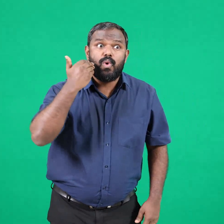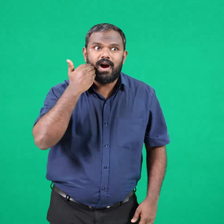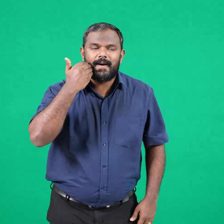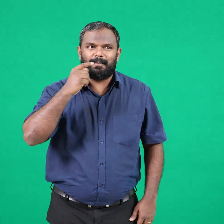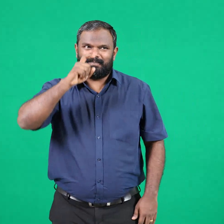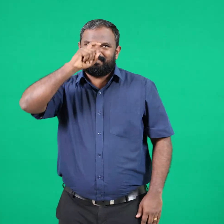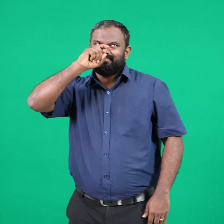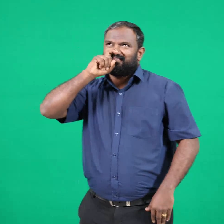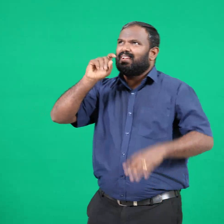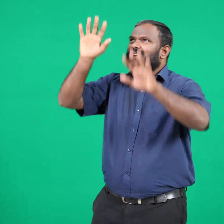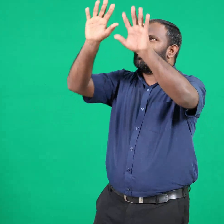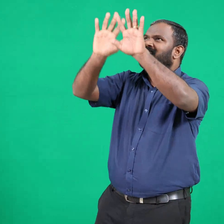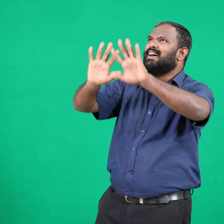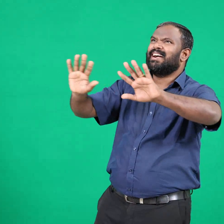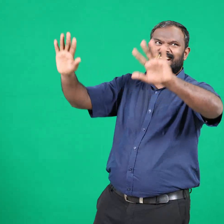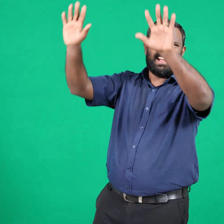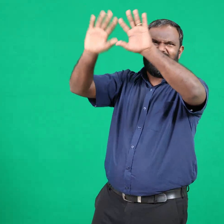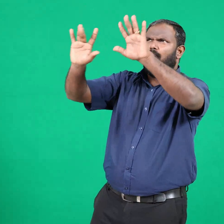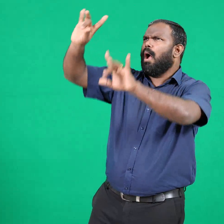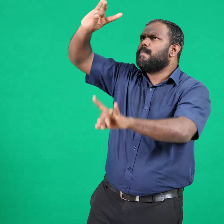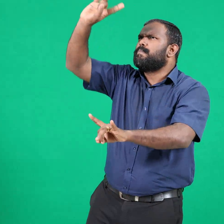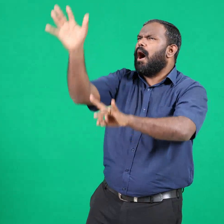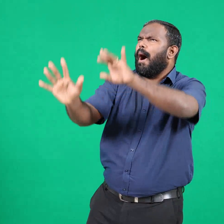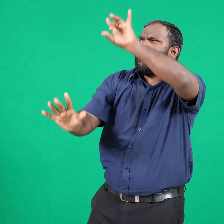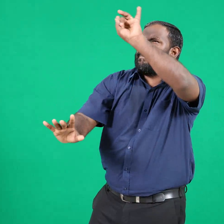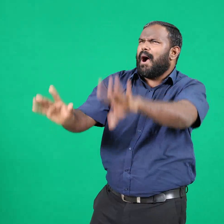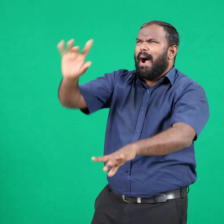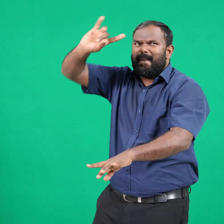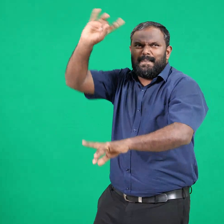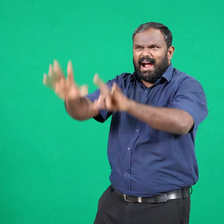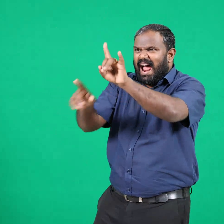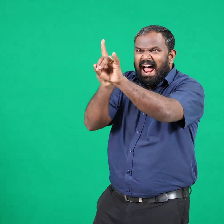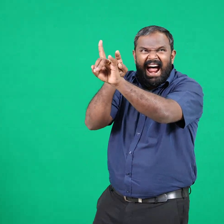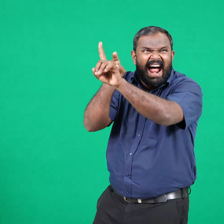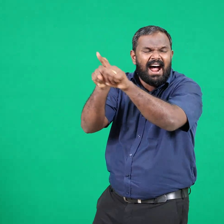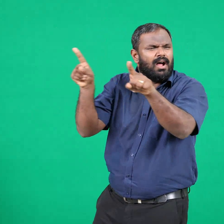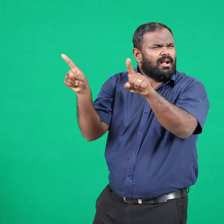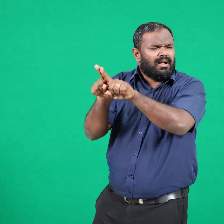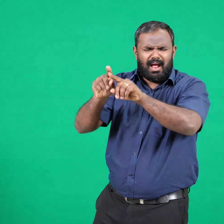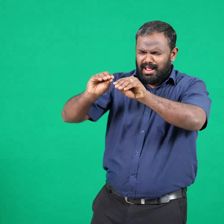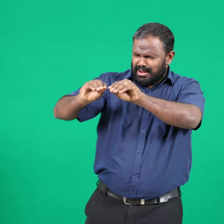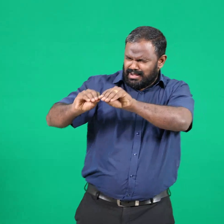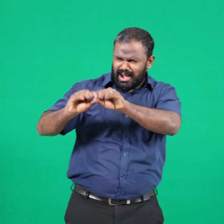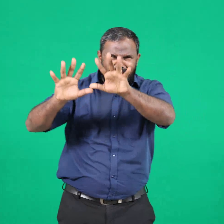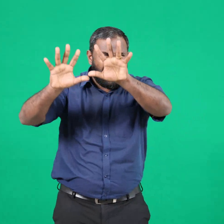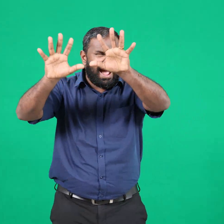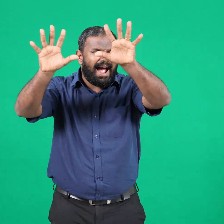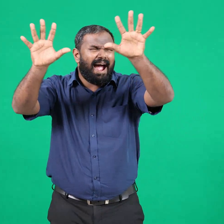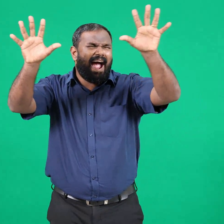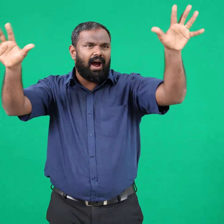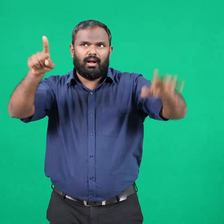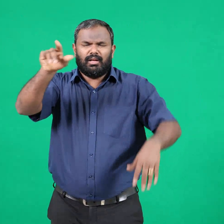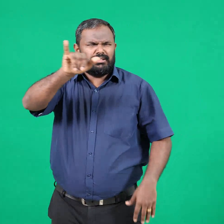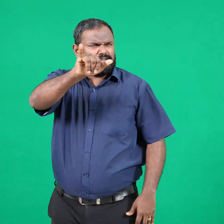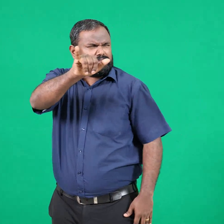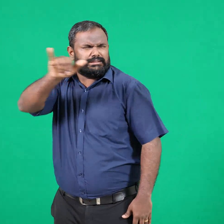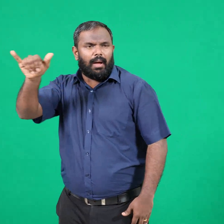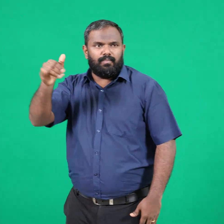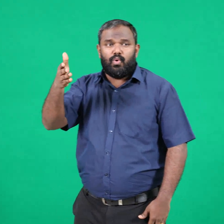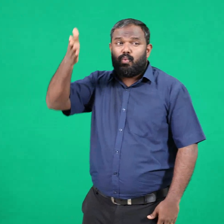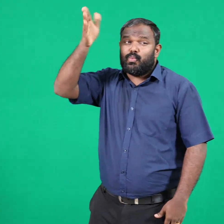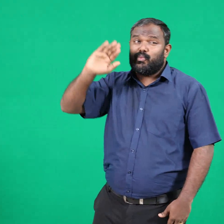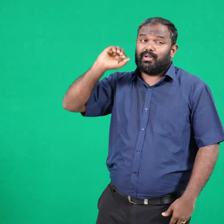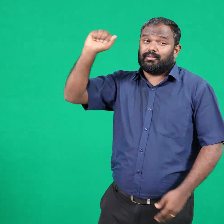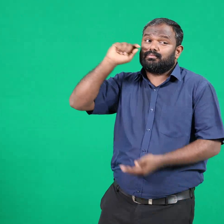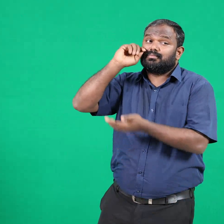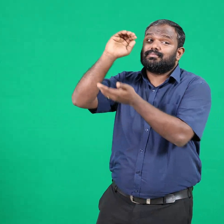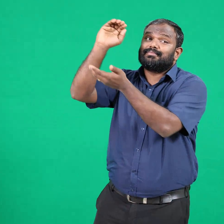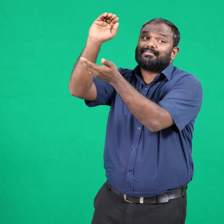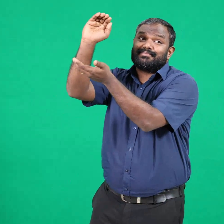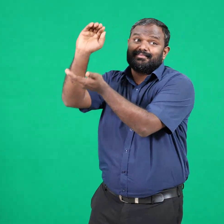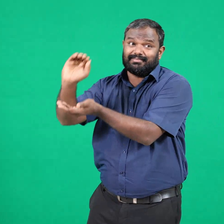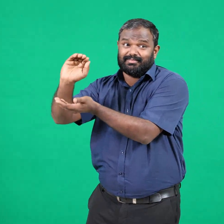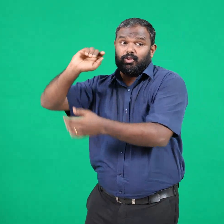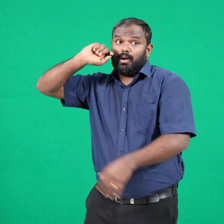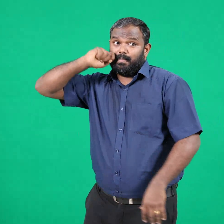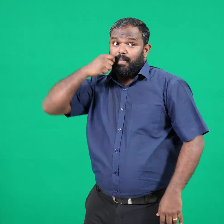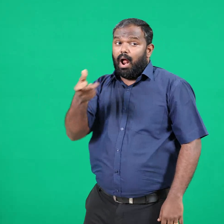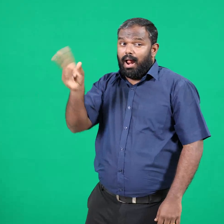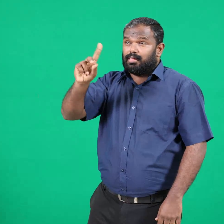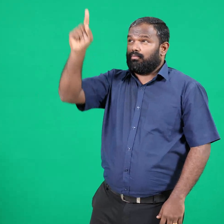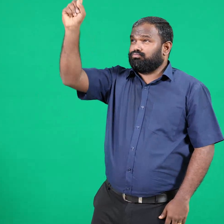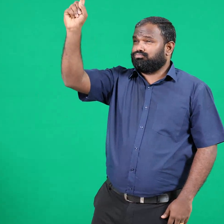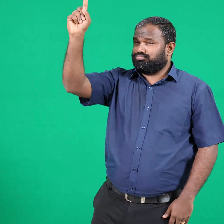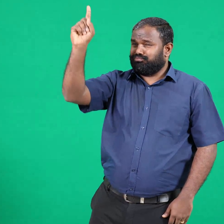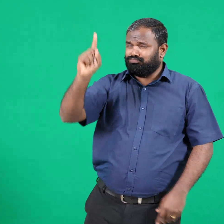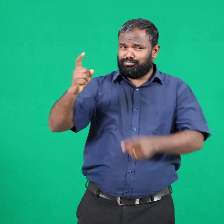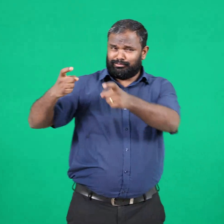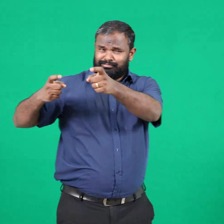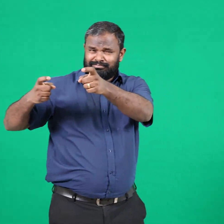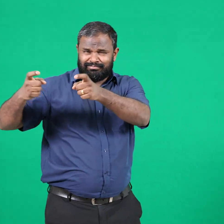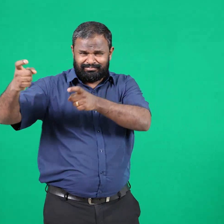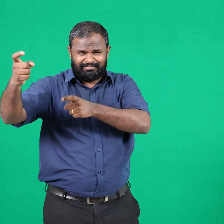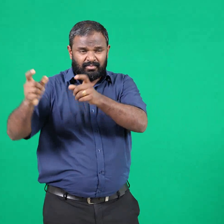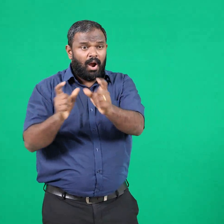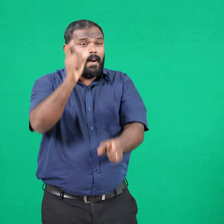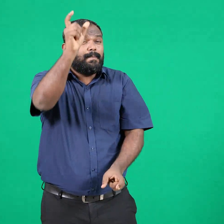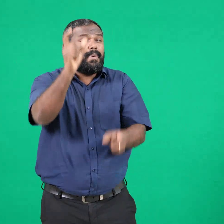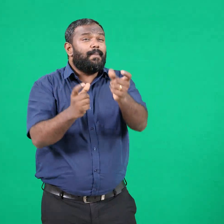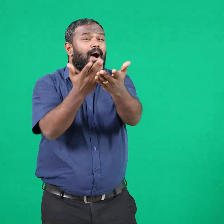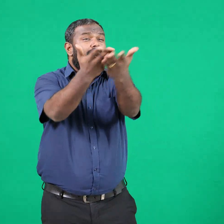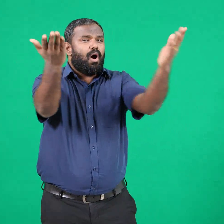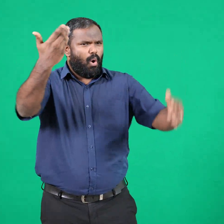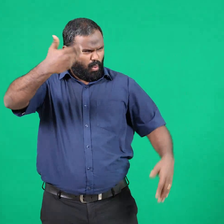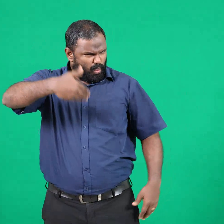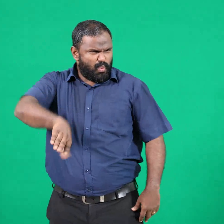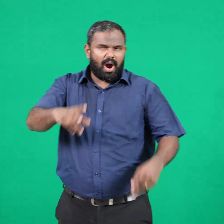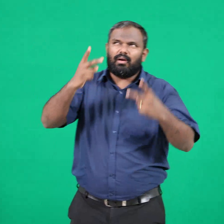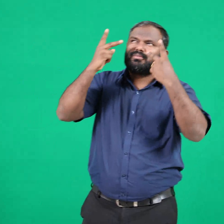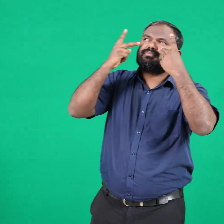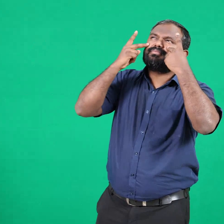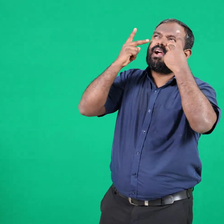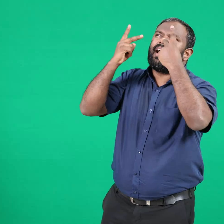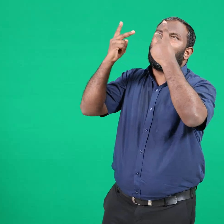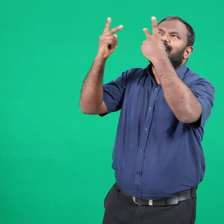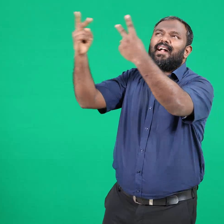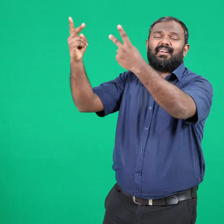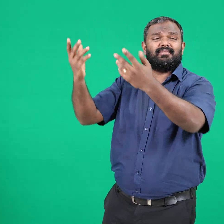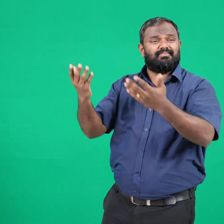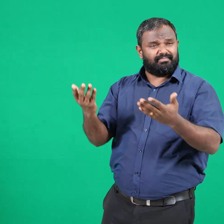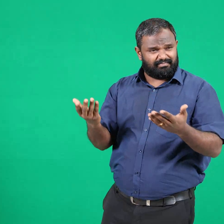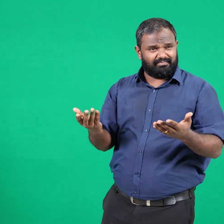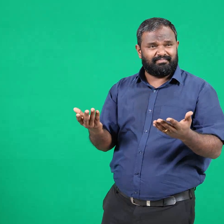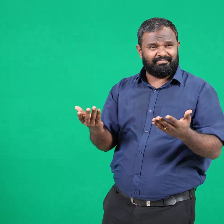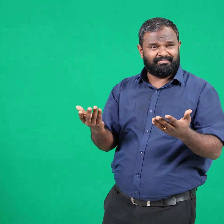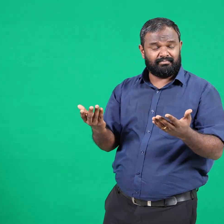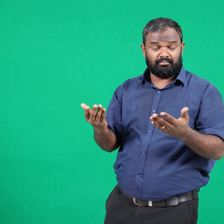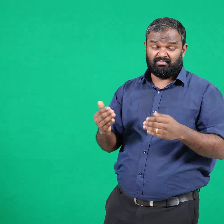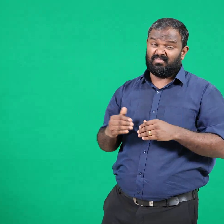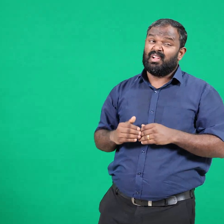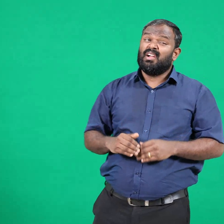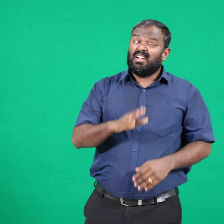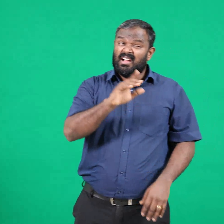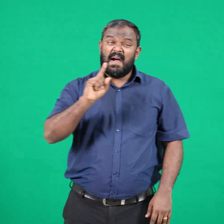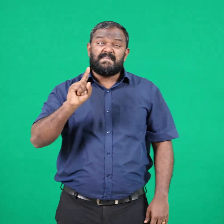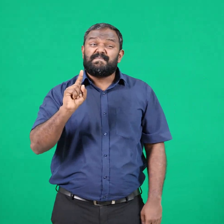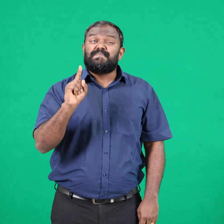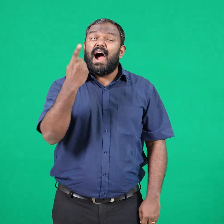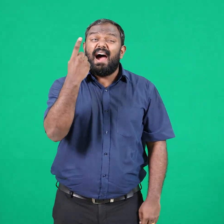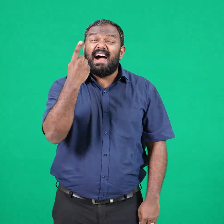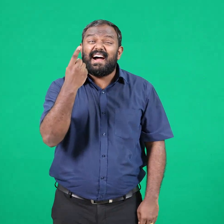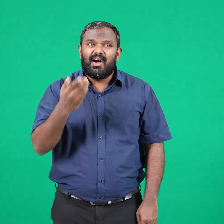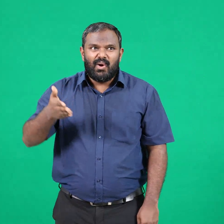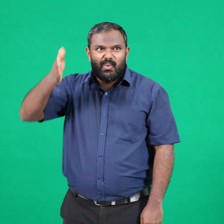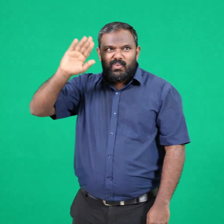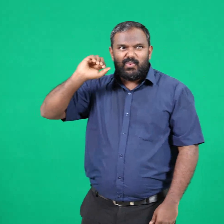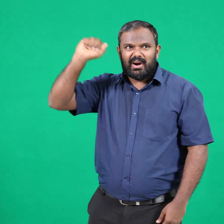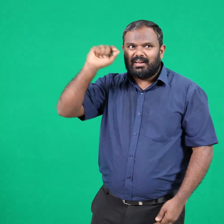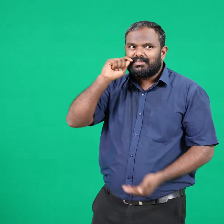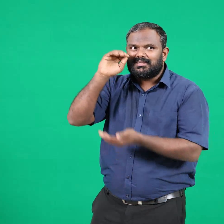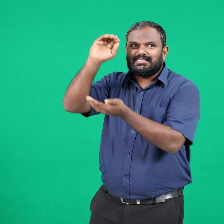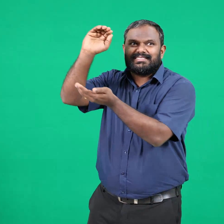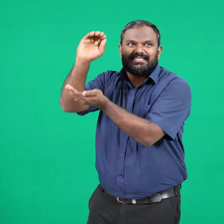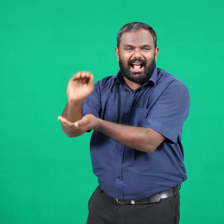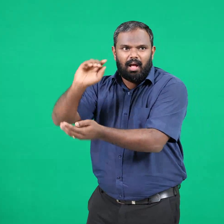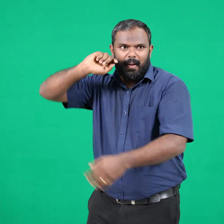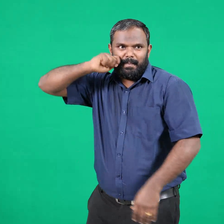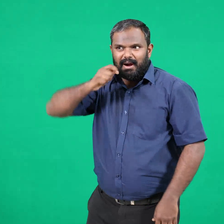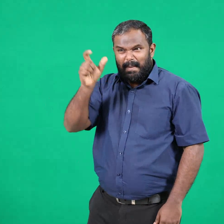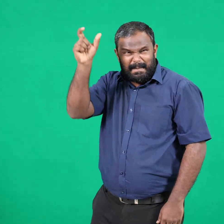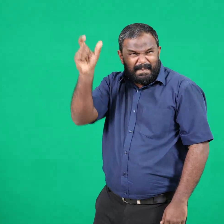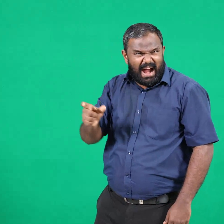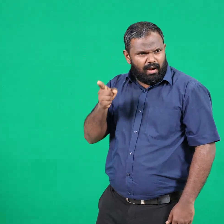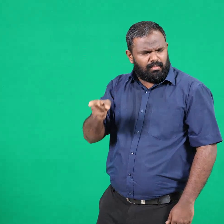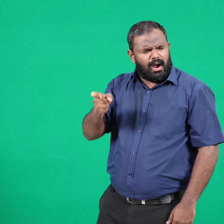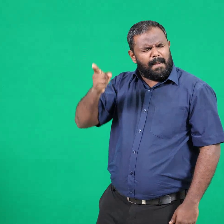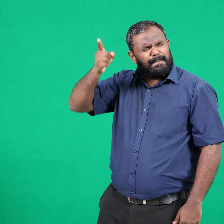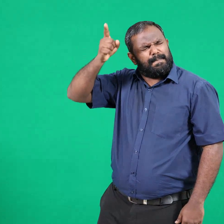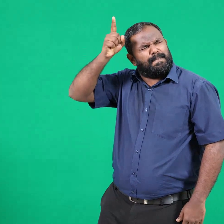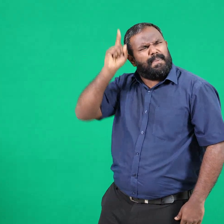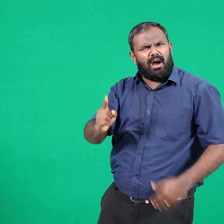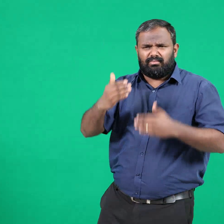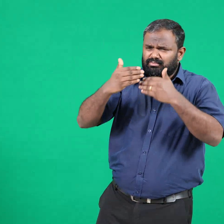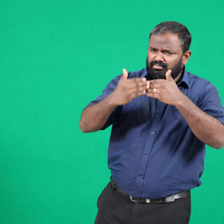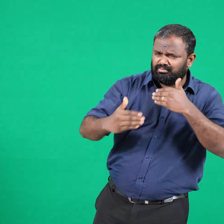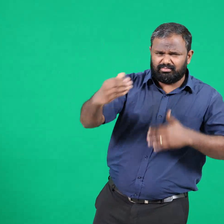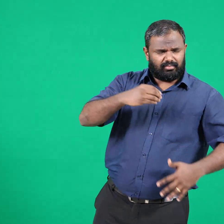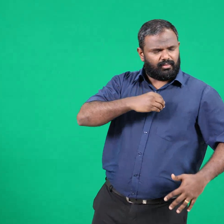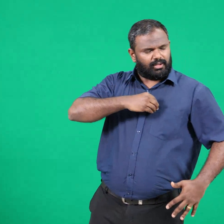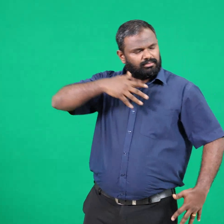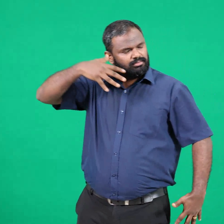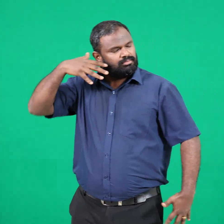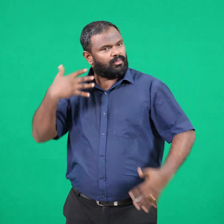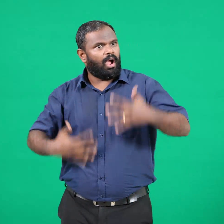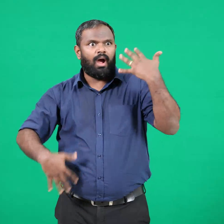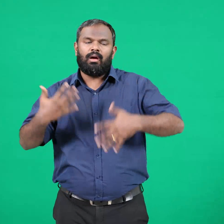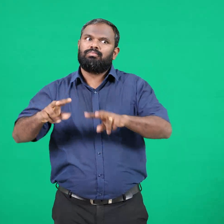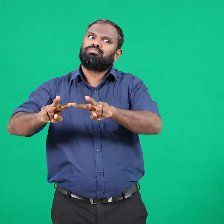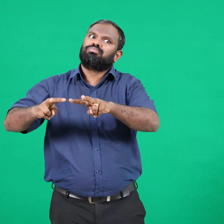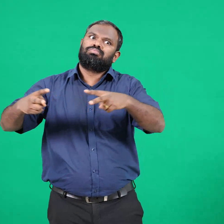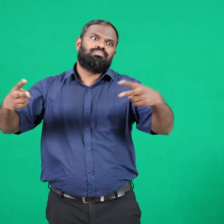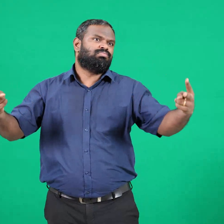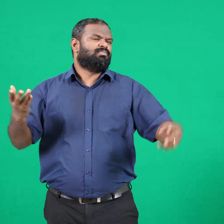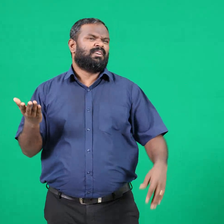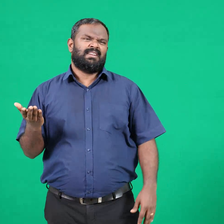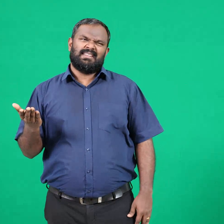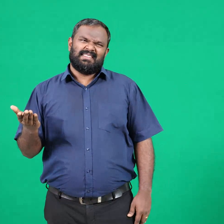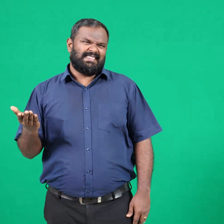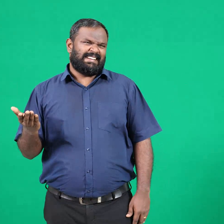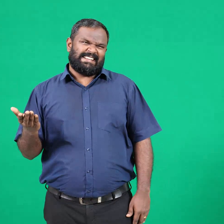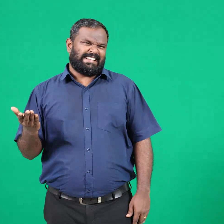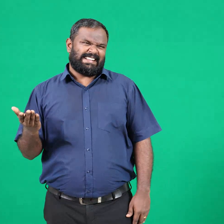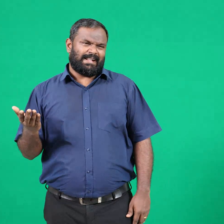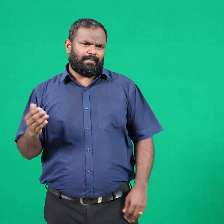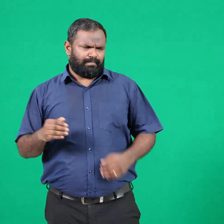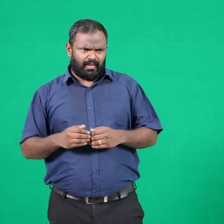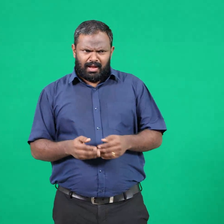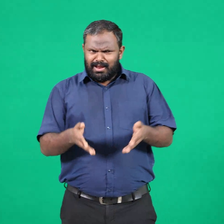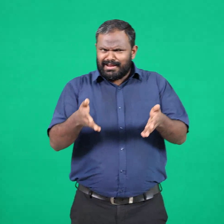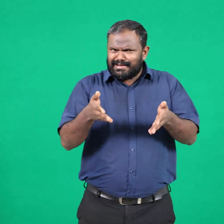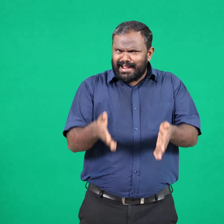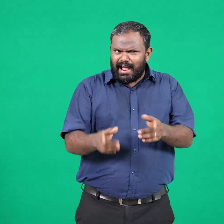For just as the lightning flashes and lights up the sky from one end to the other, so will be the Son of Man in His day.